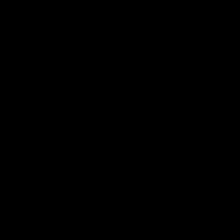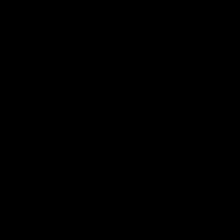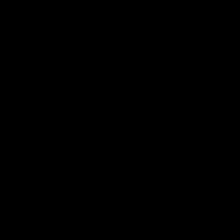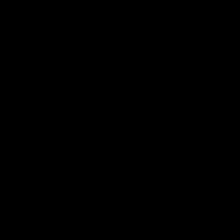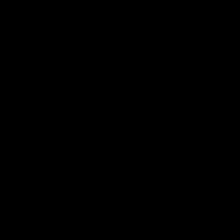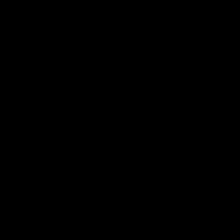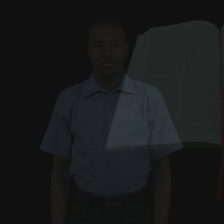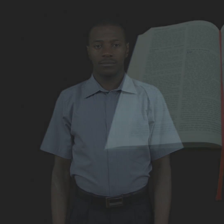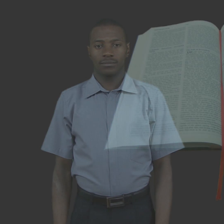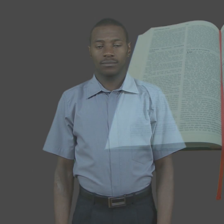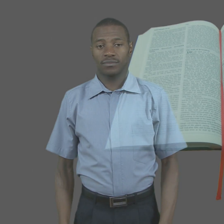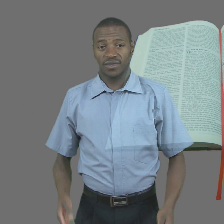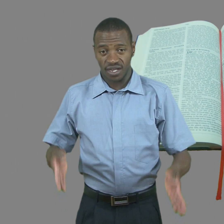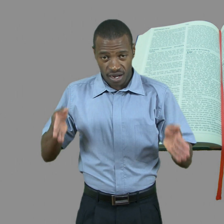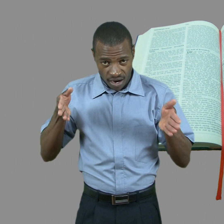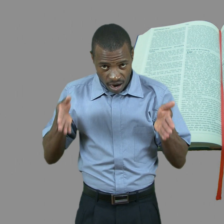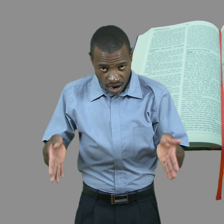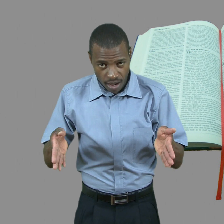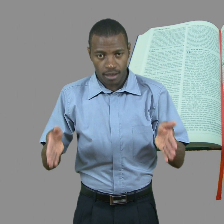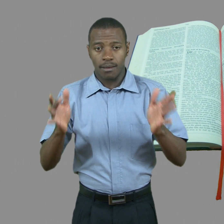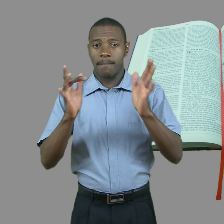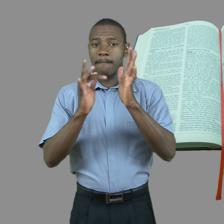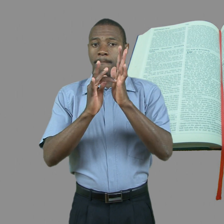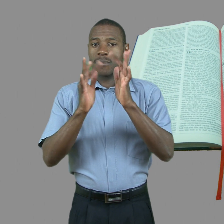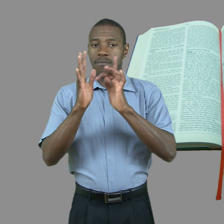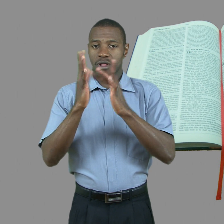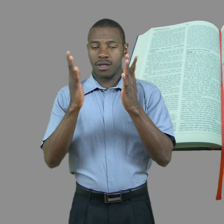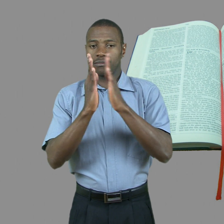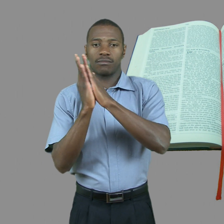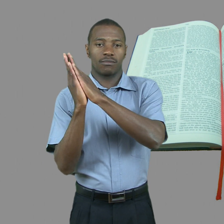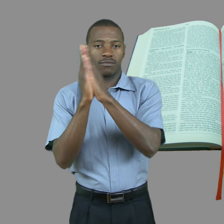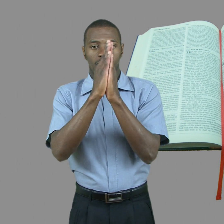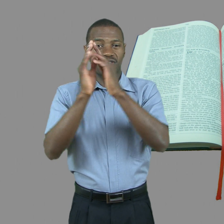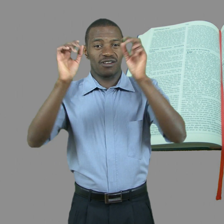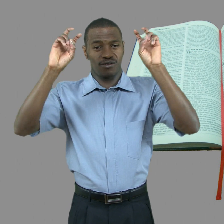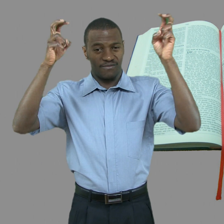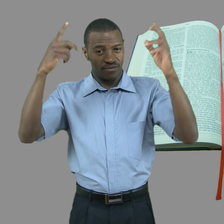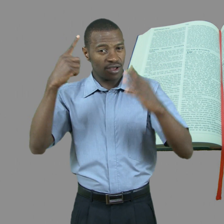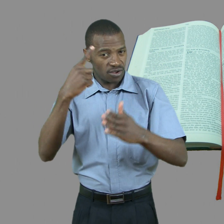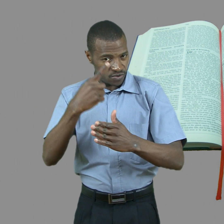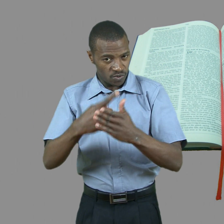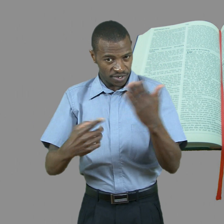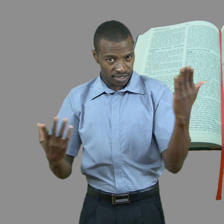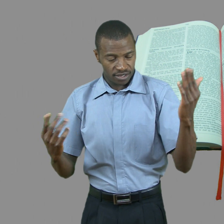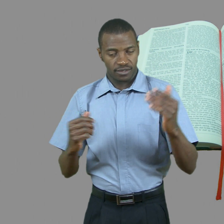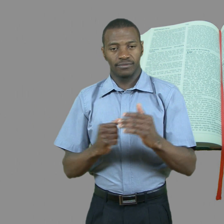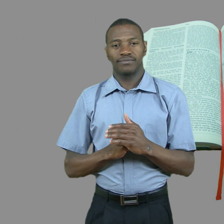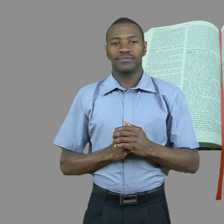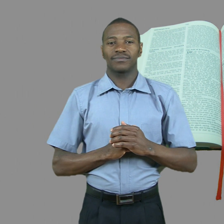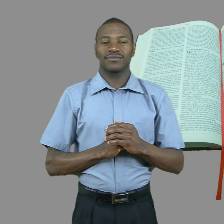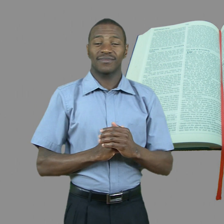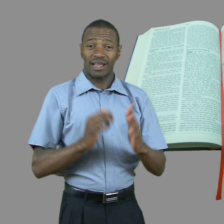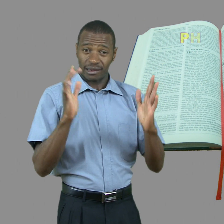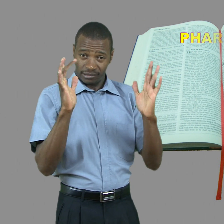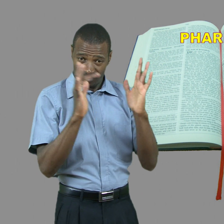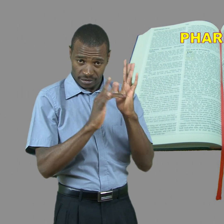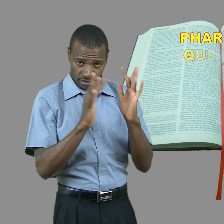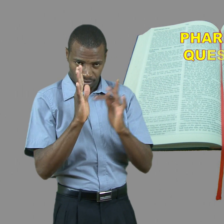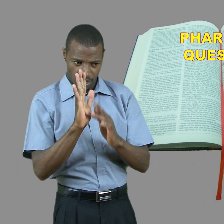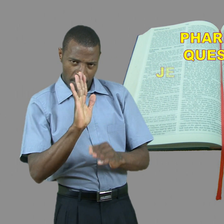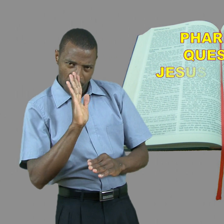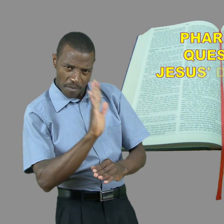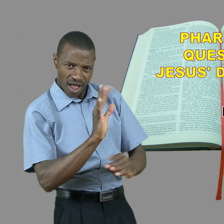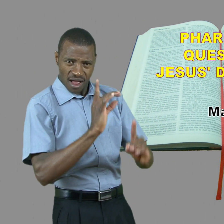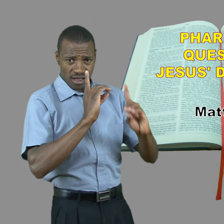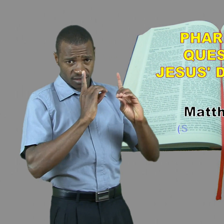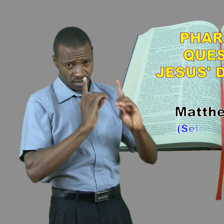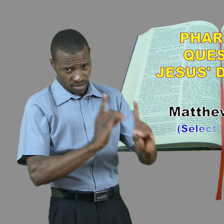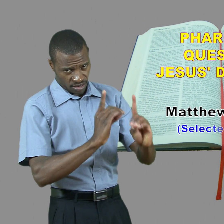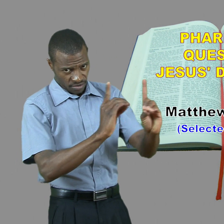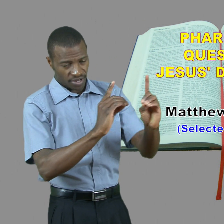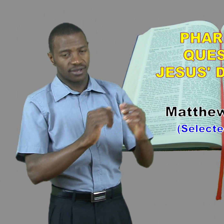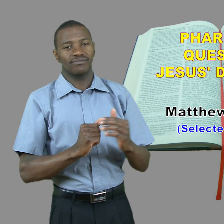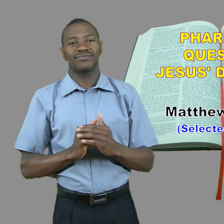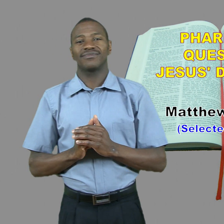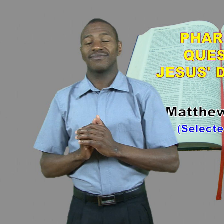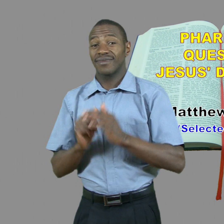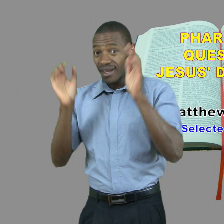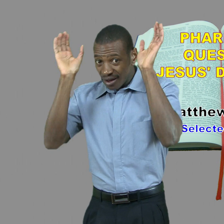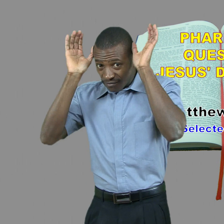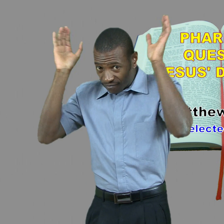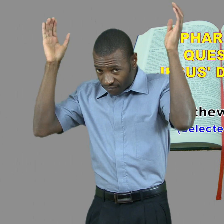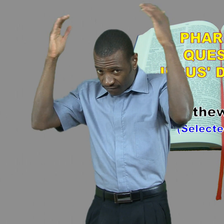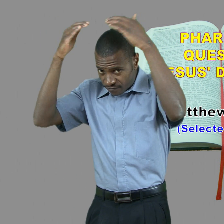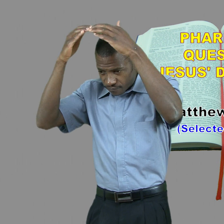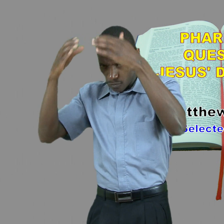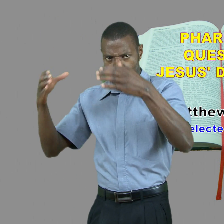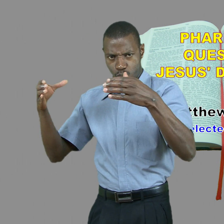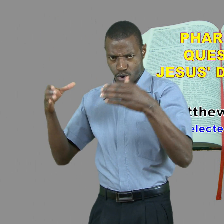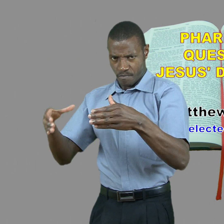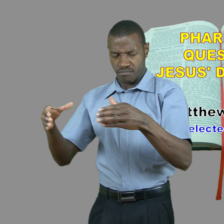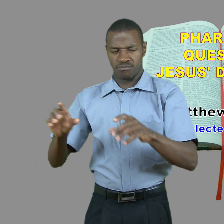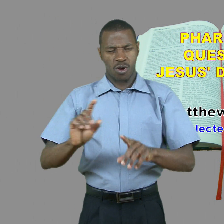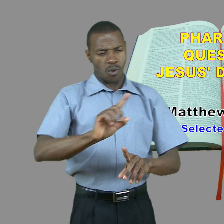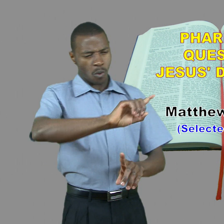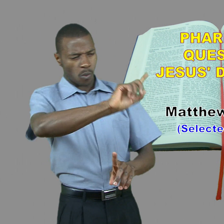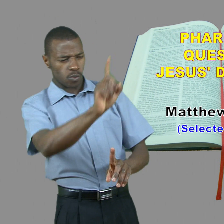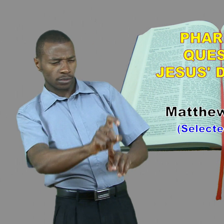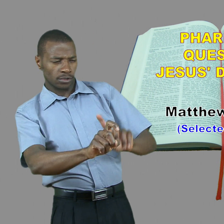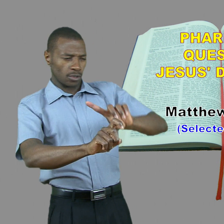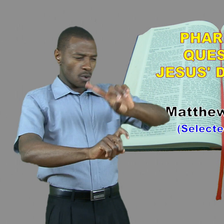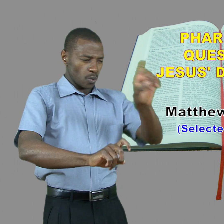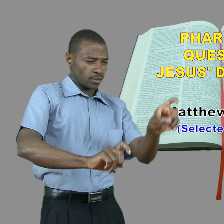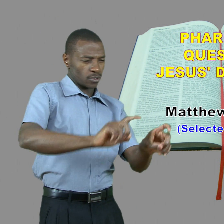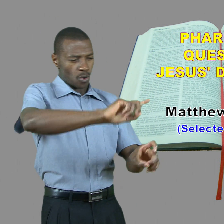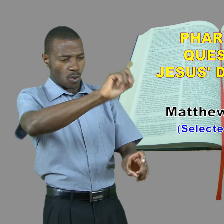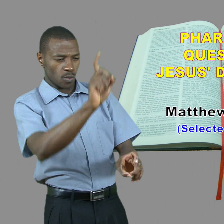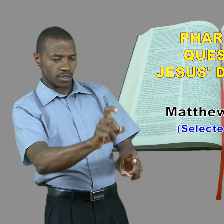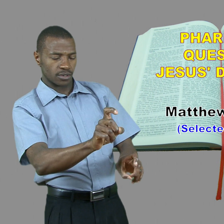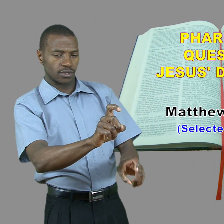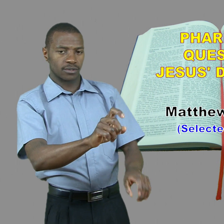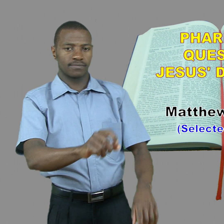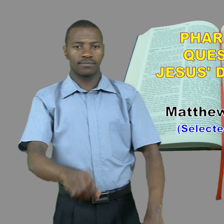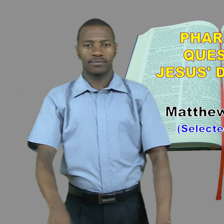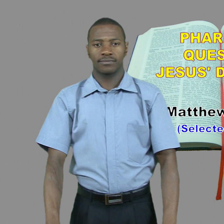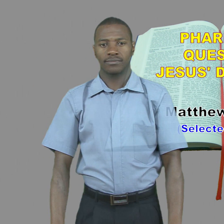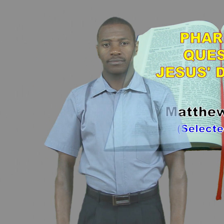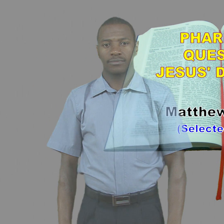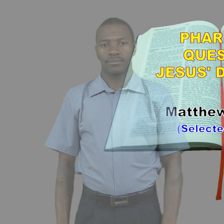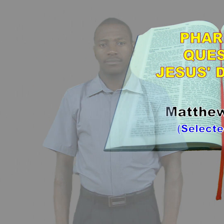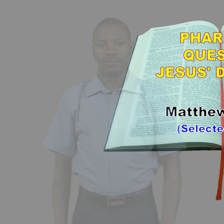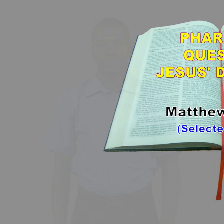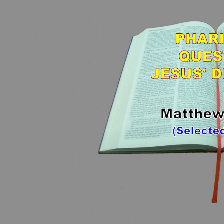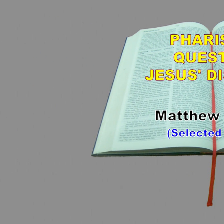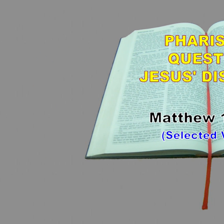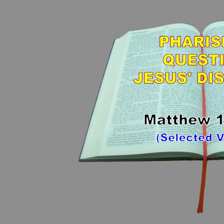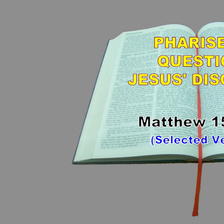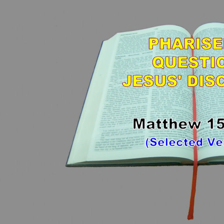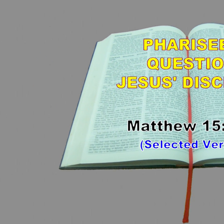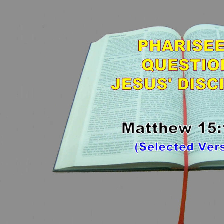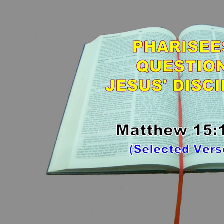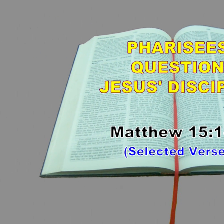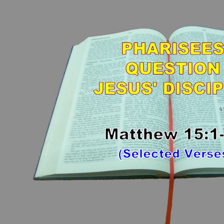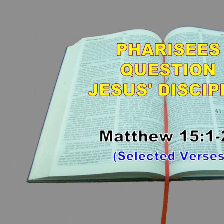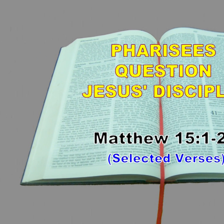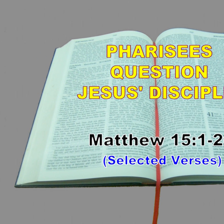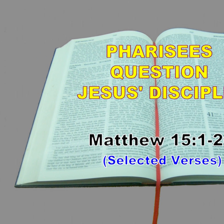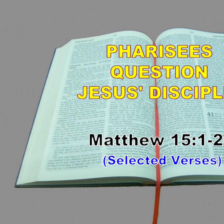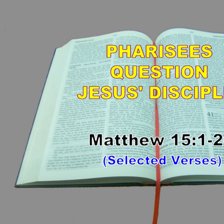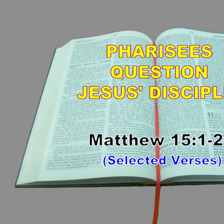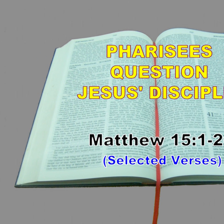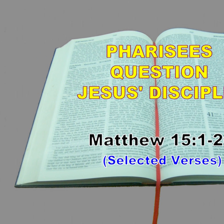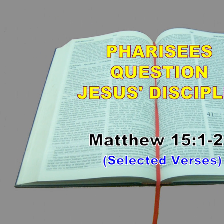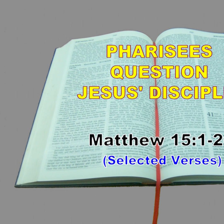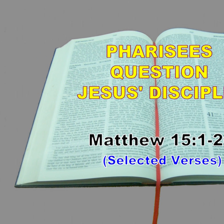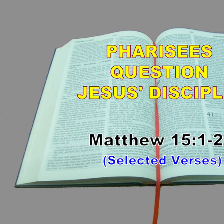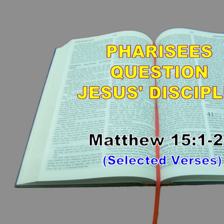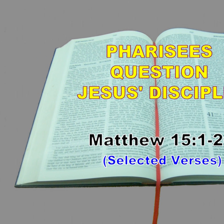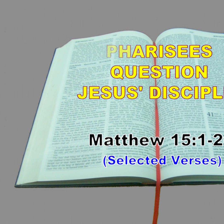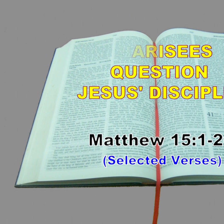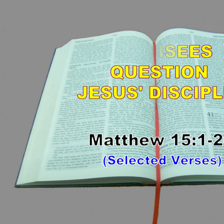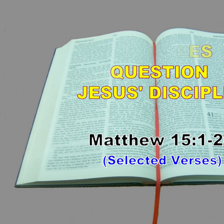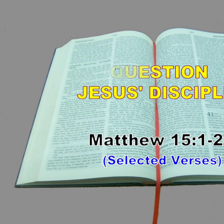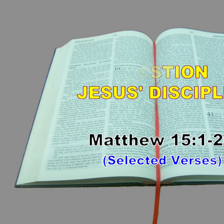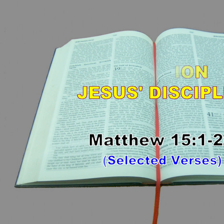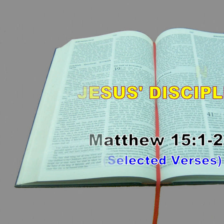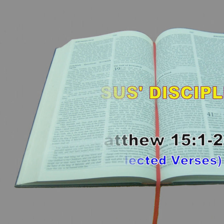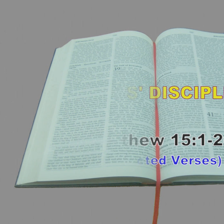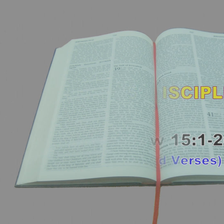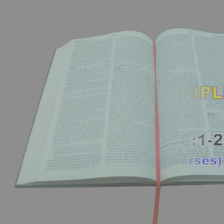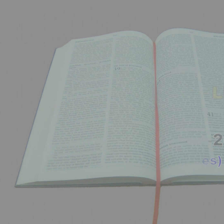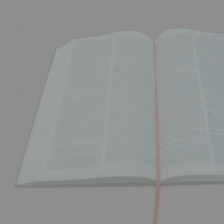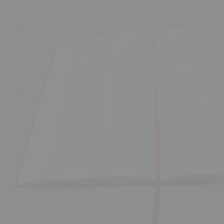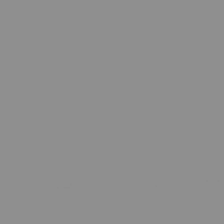Pharisees question Jesus' disciples